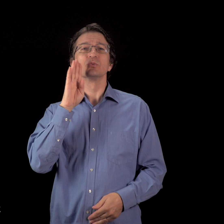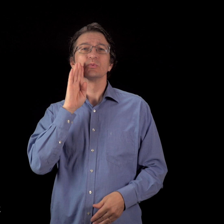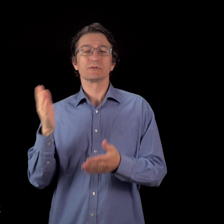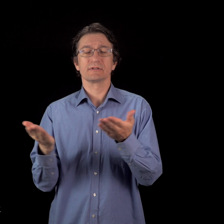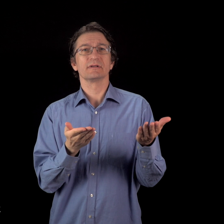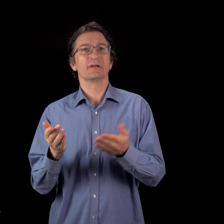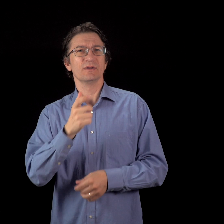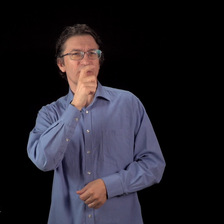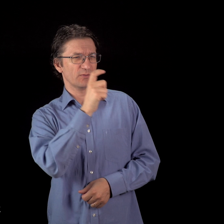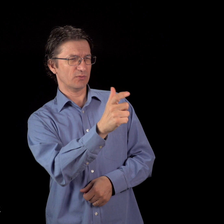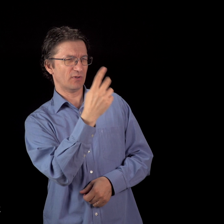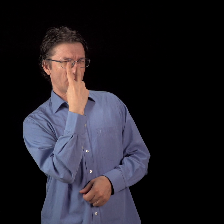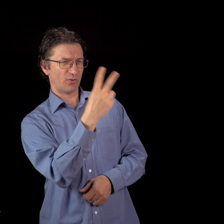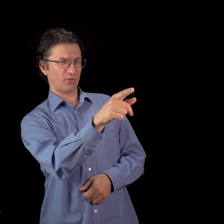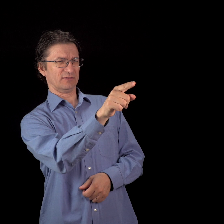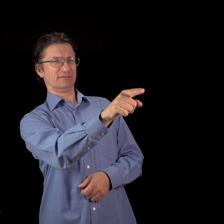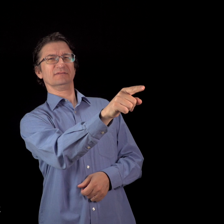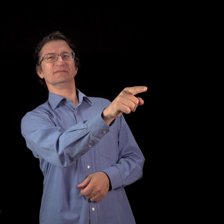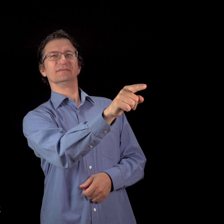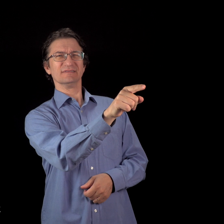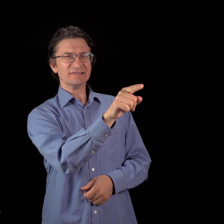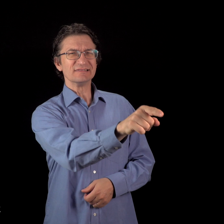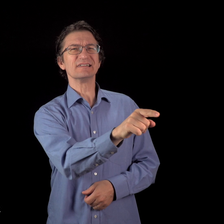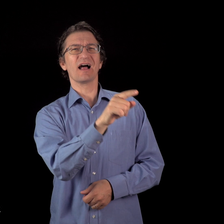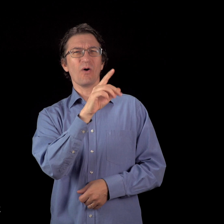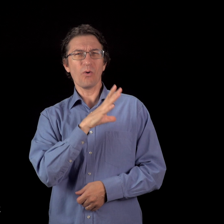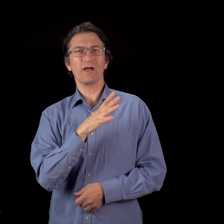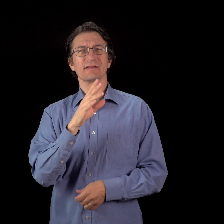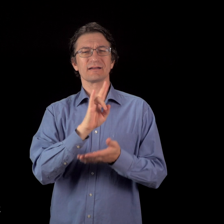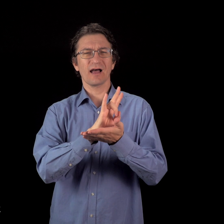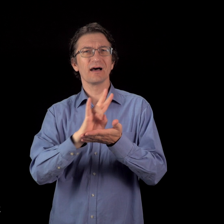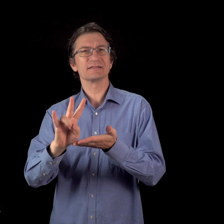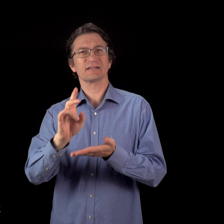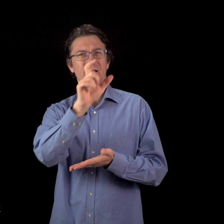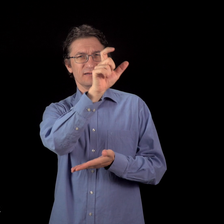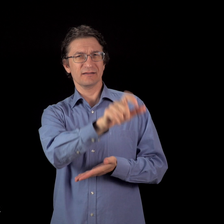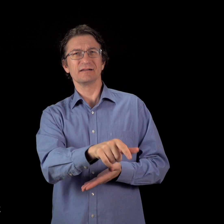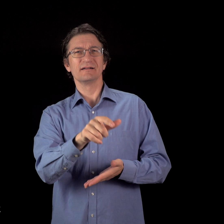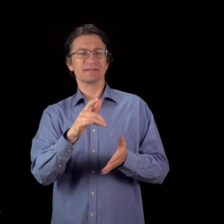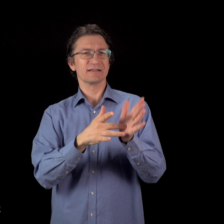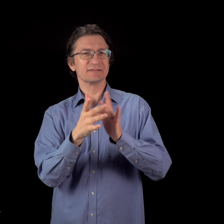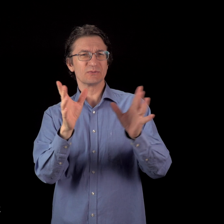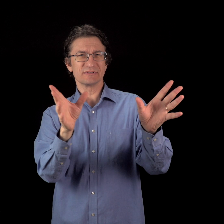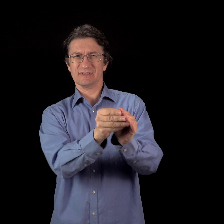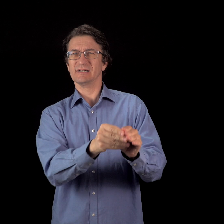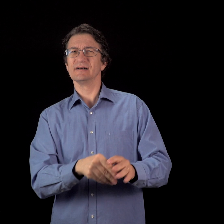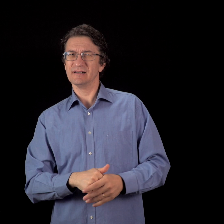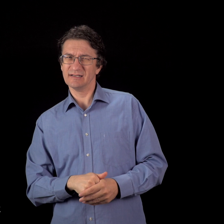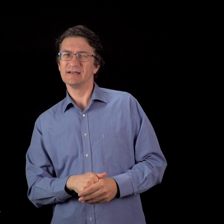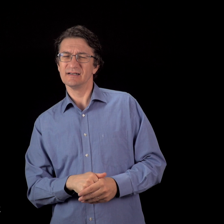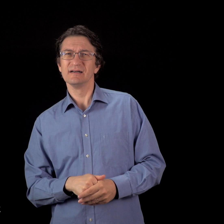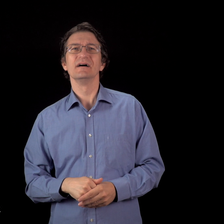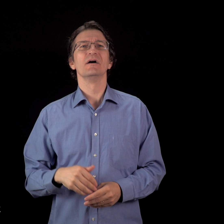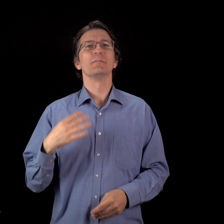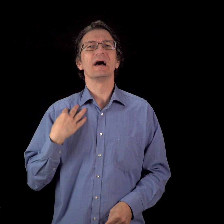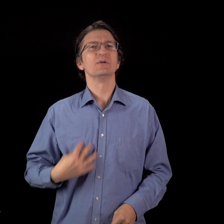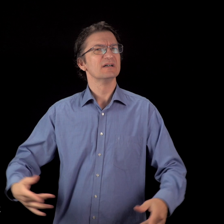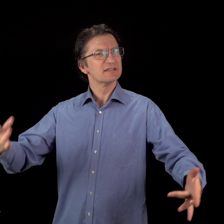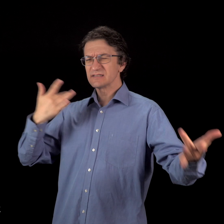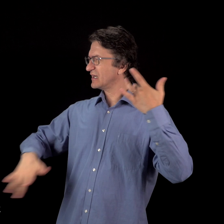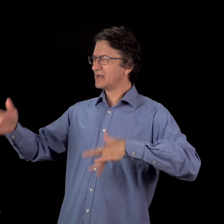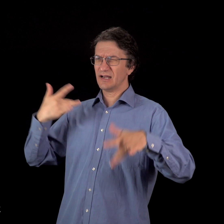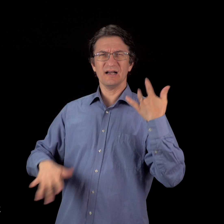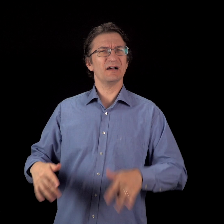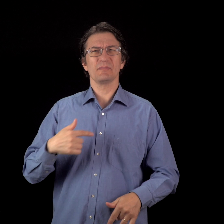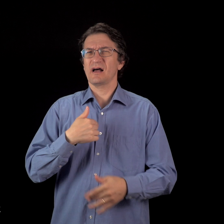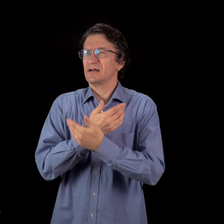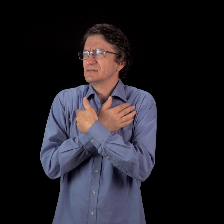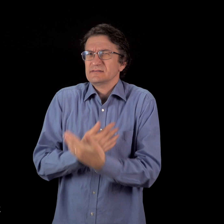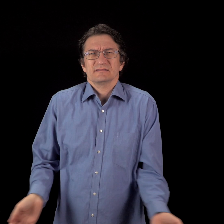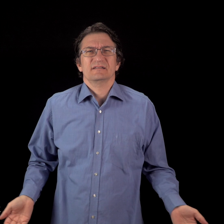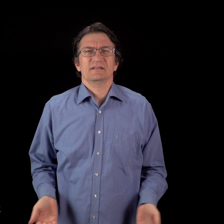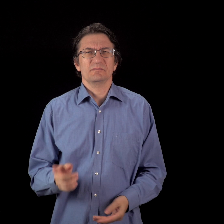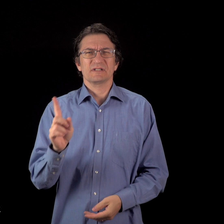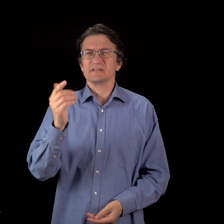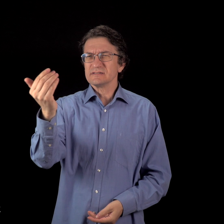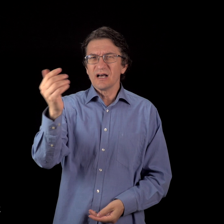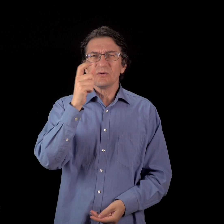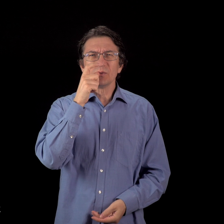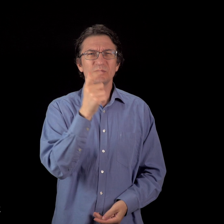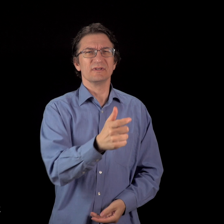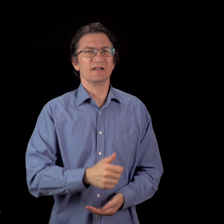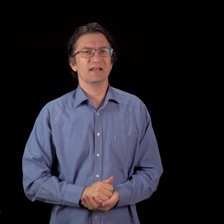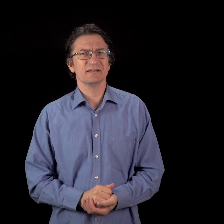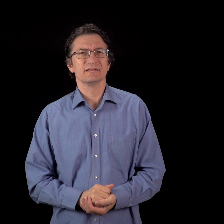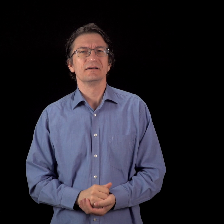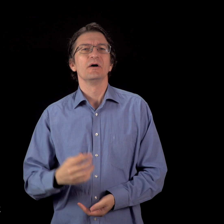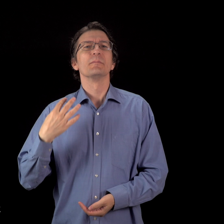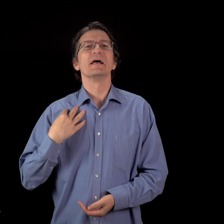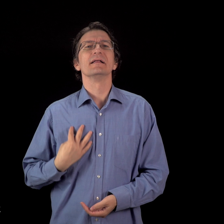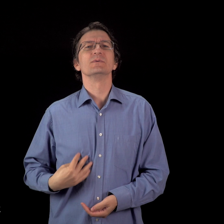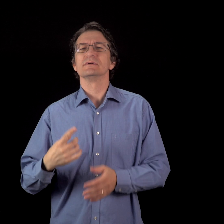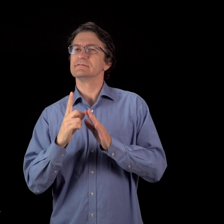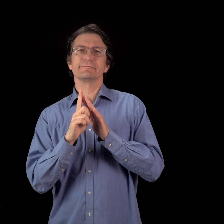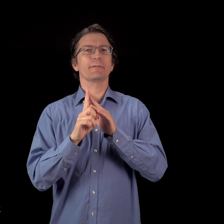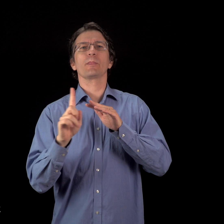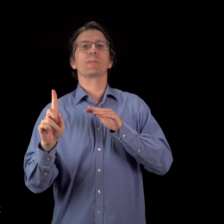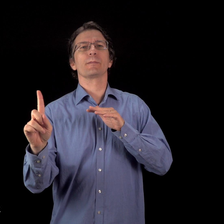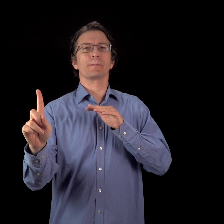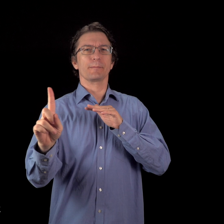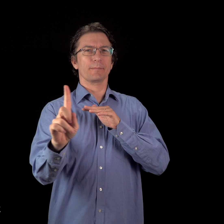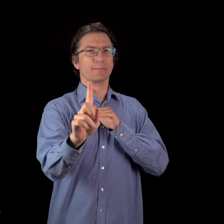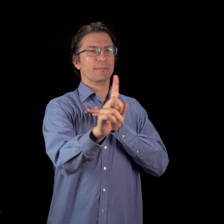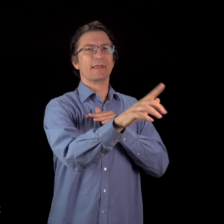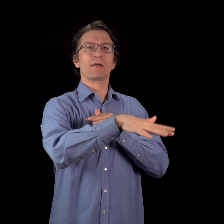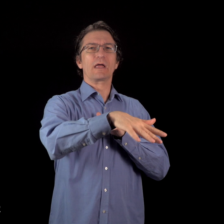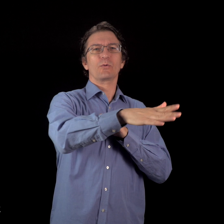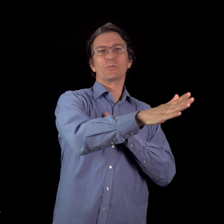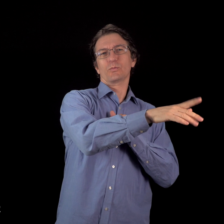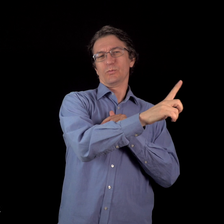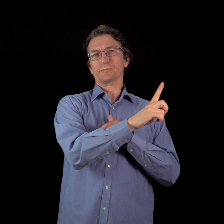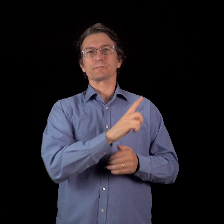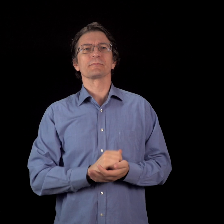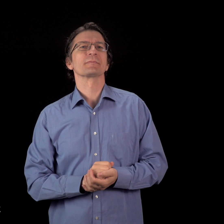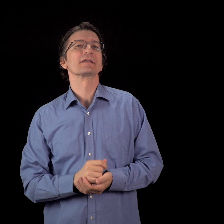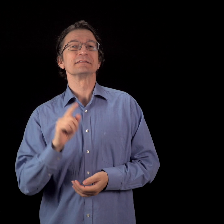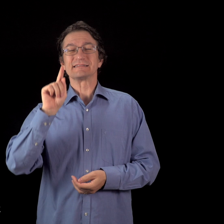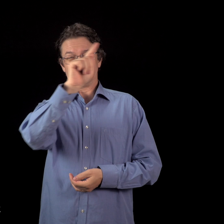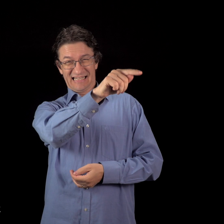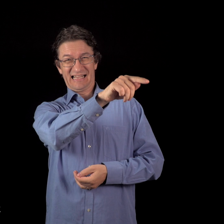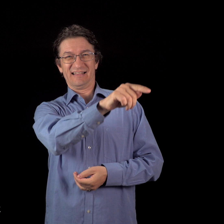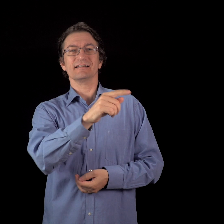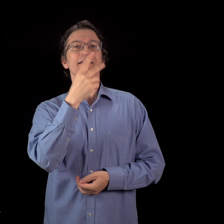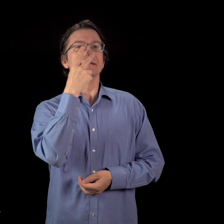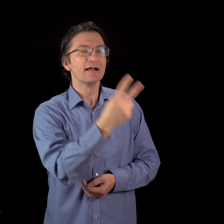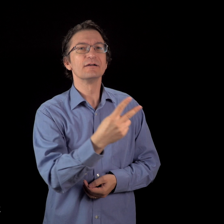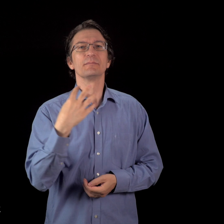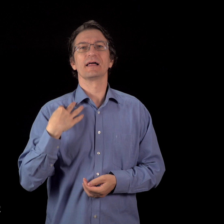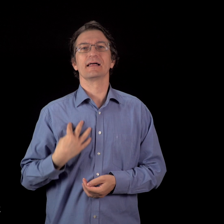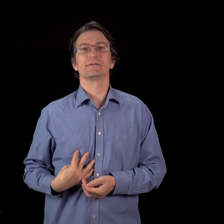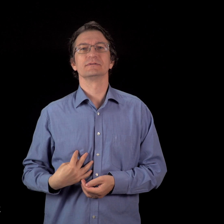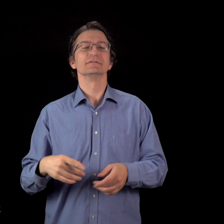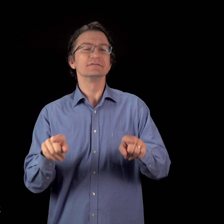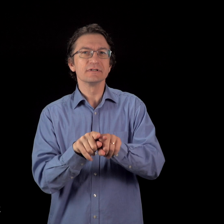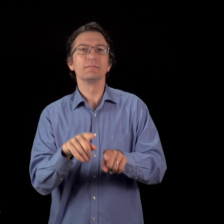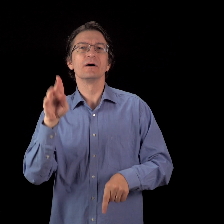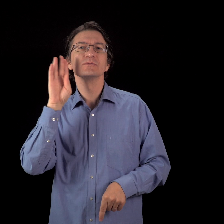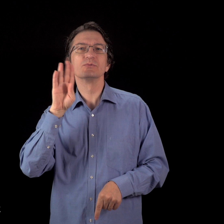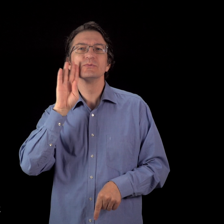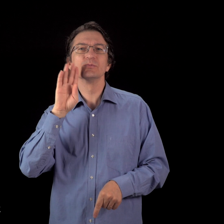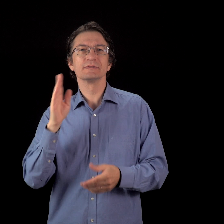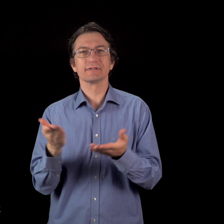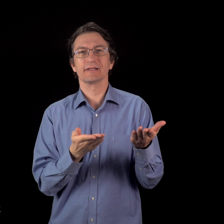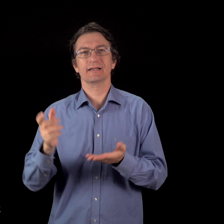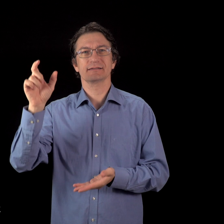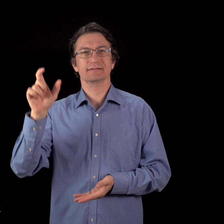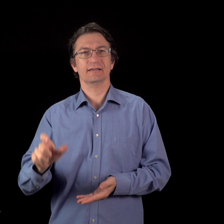But he denied it. “I do not know or even understand what you are talking about,” he said. Then he went out to the gateway, and the rooster crowed.